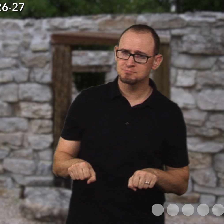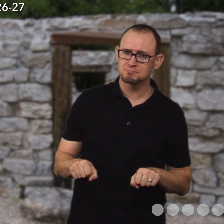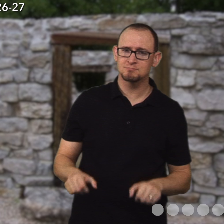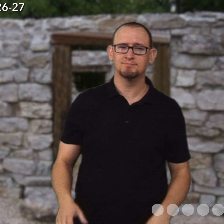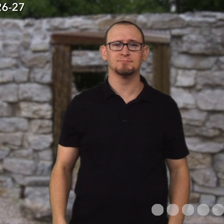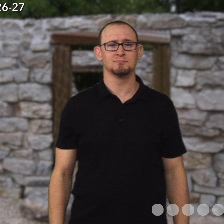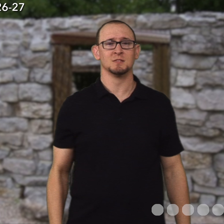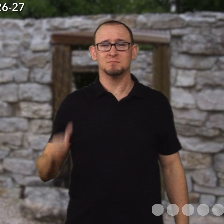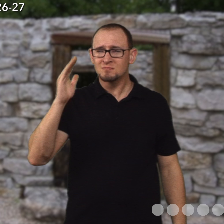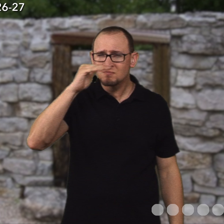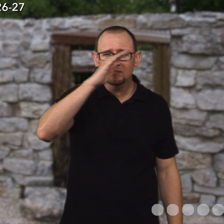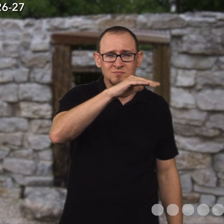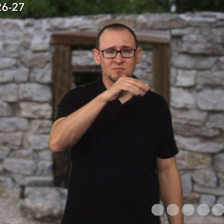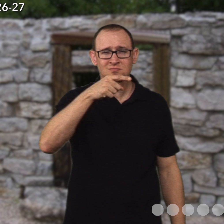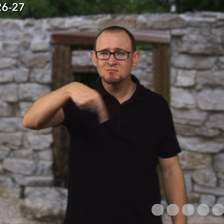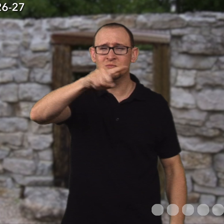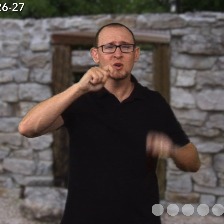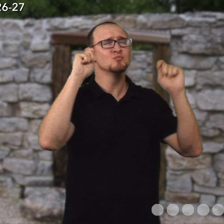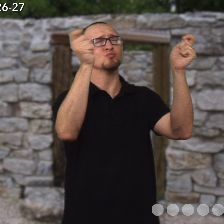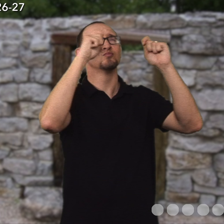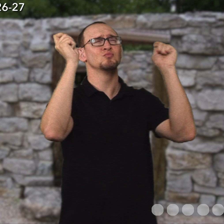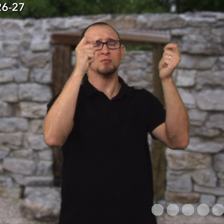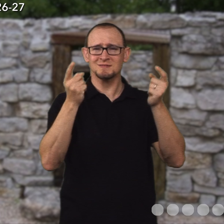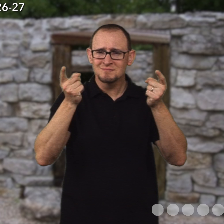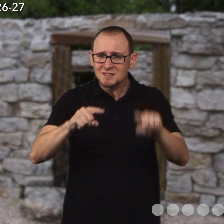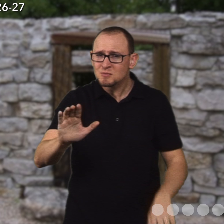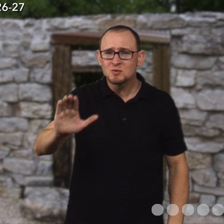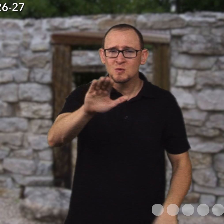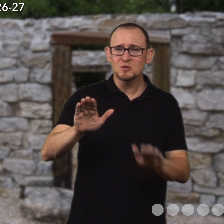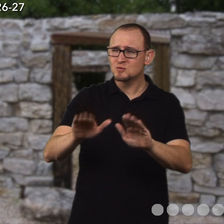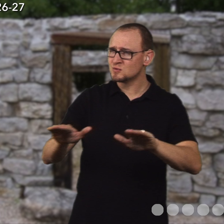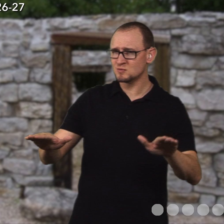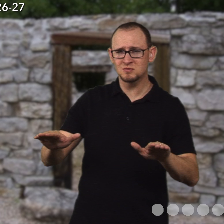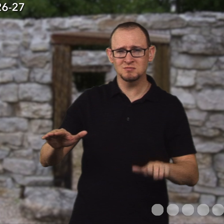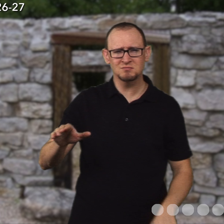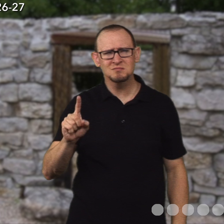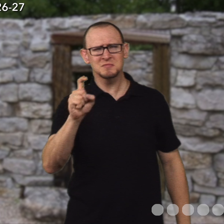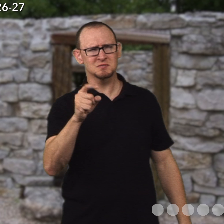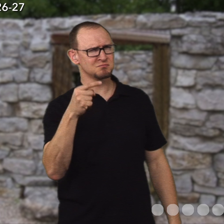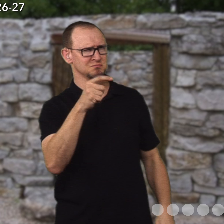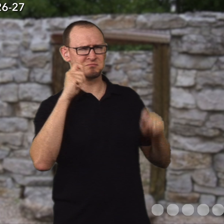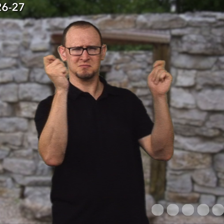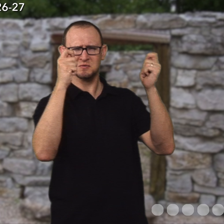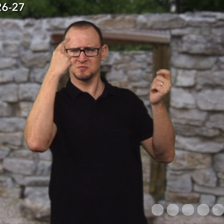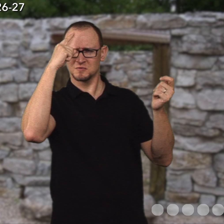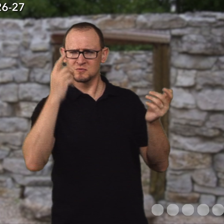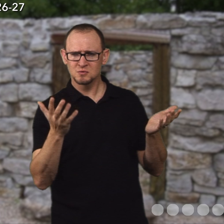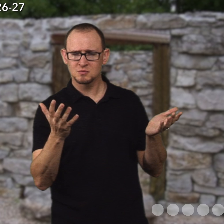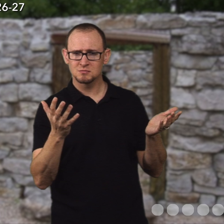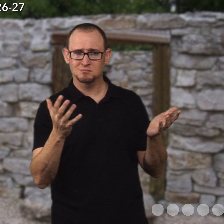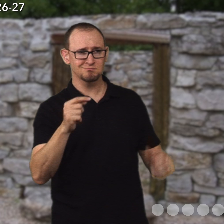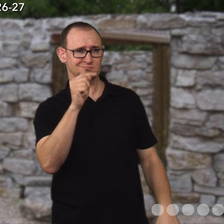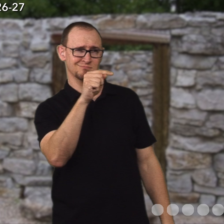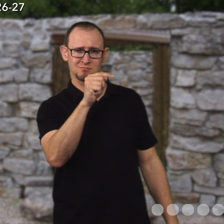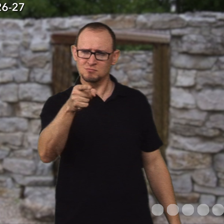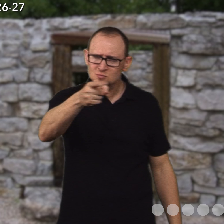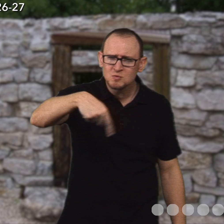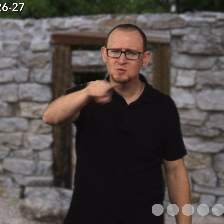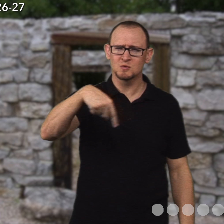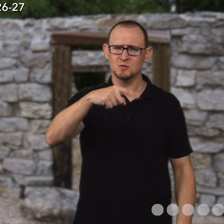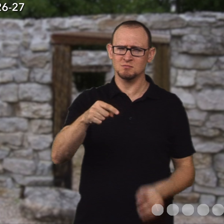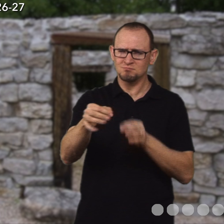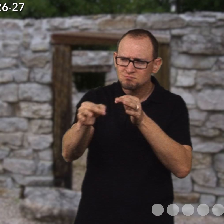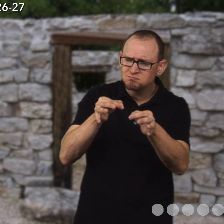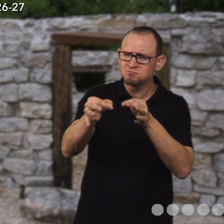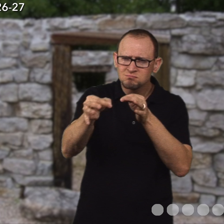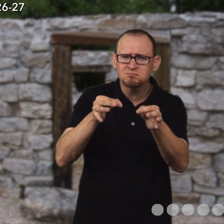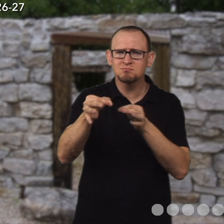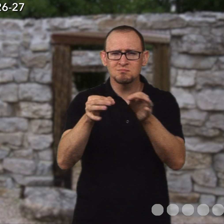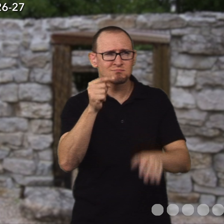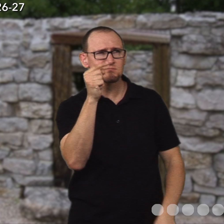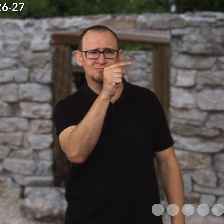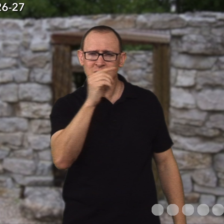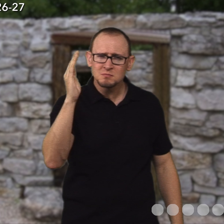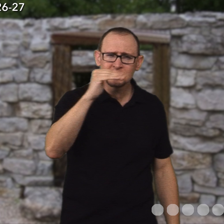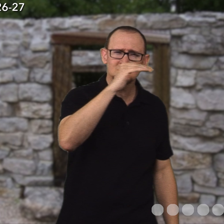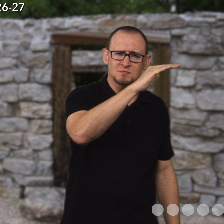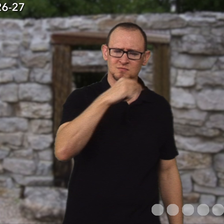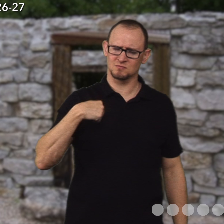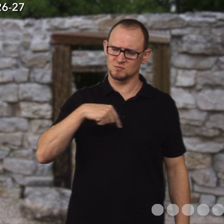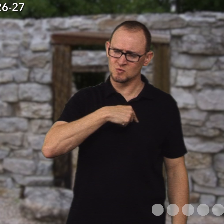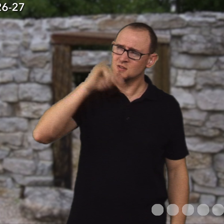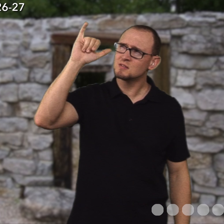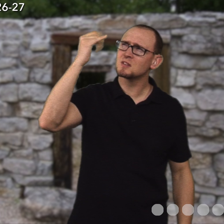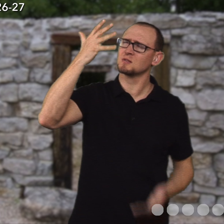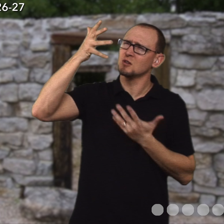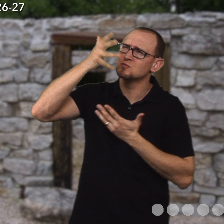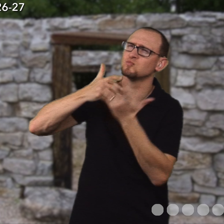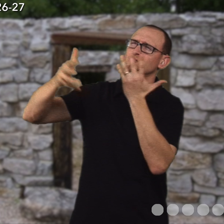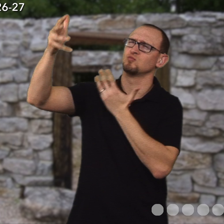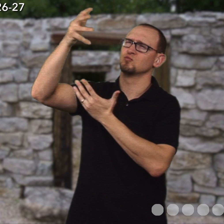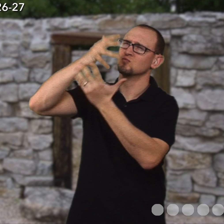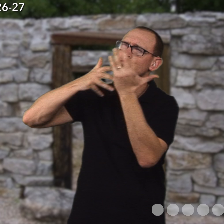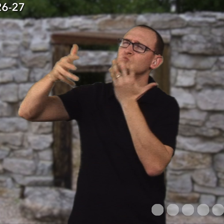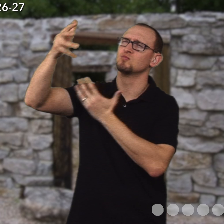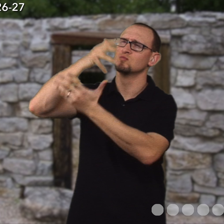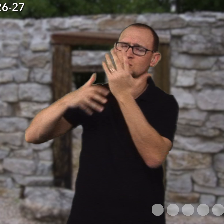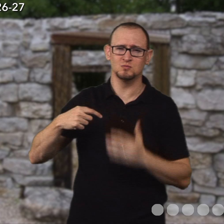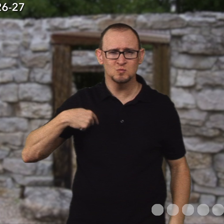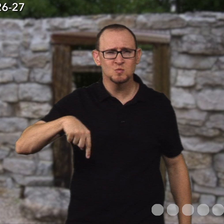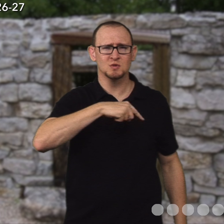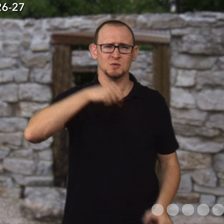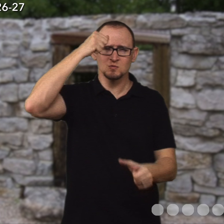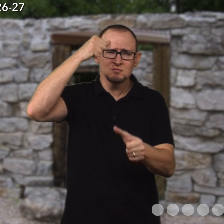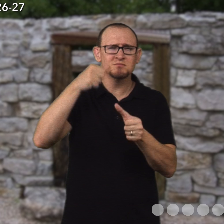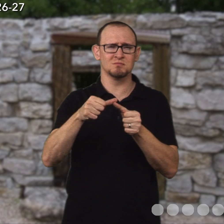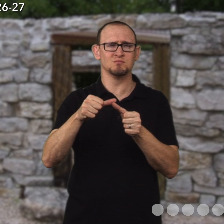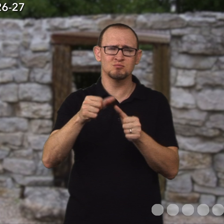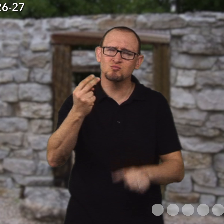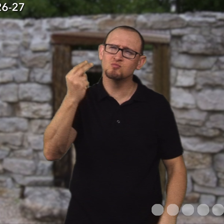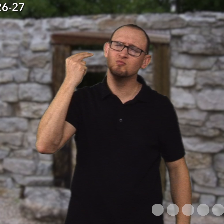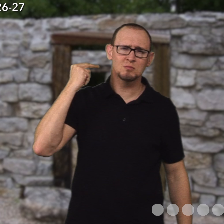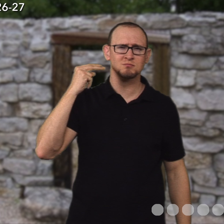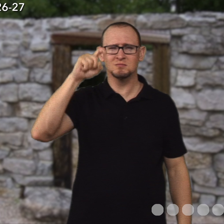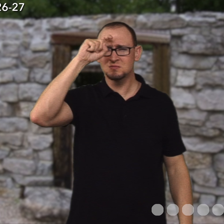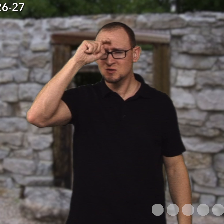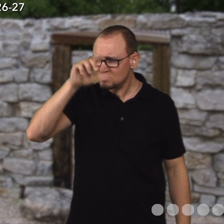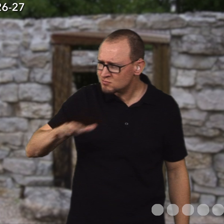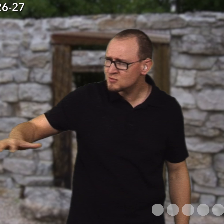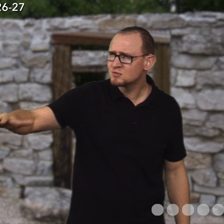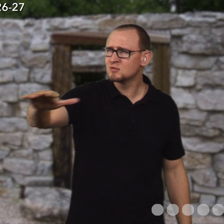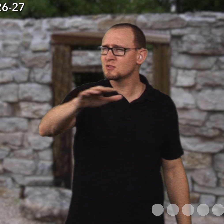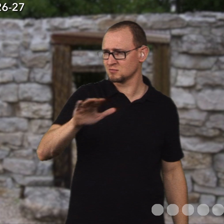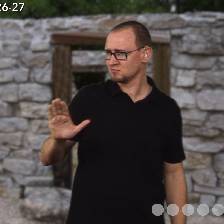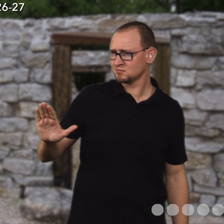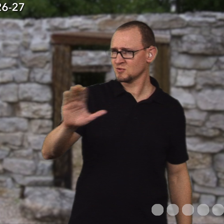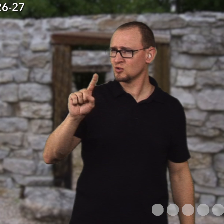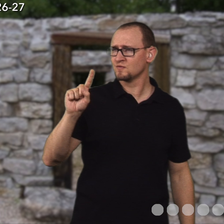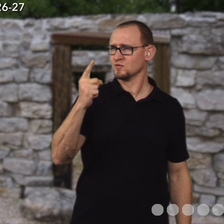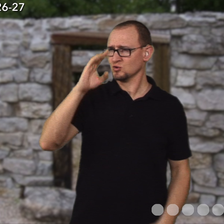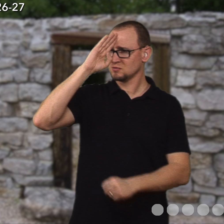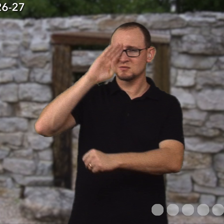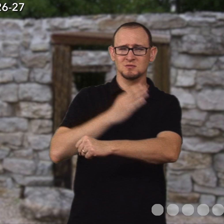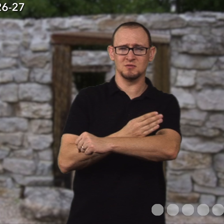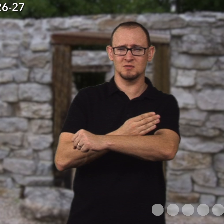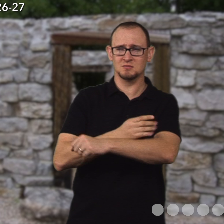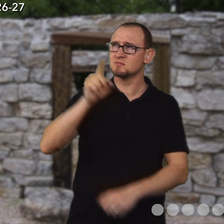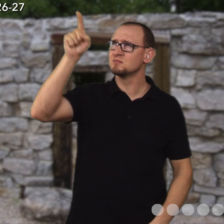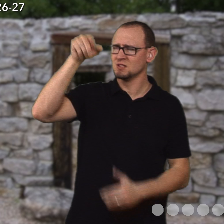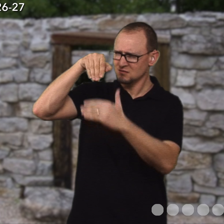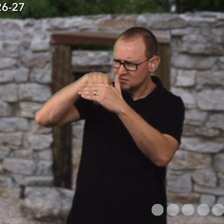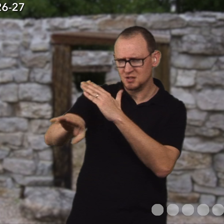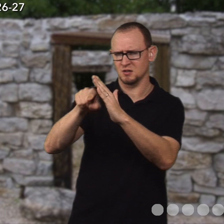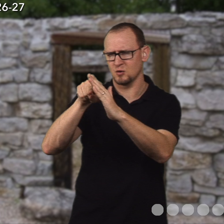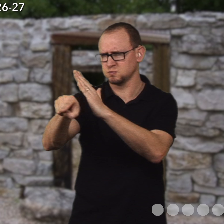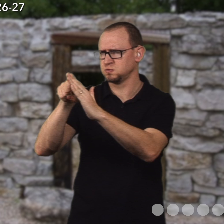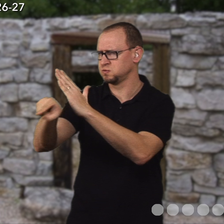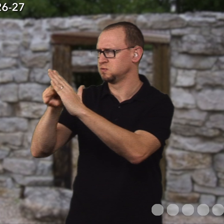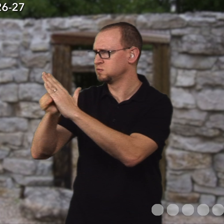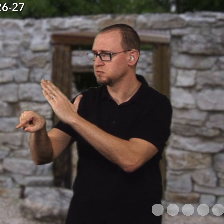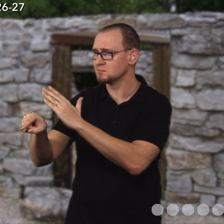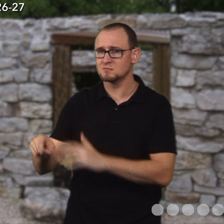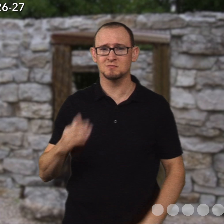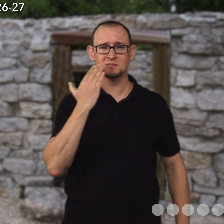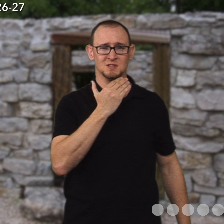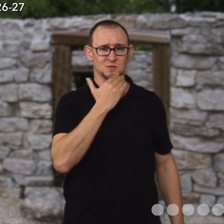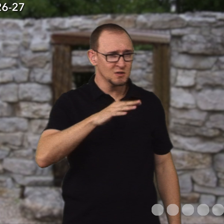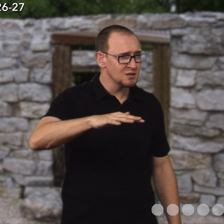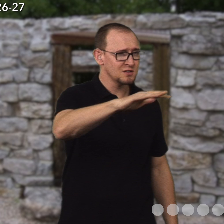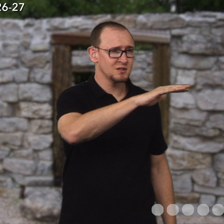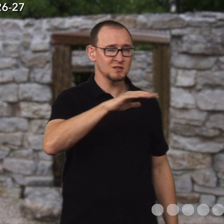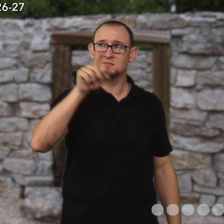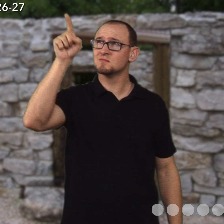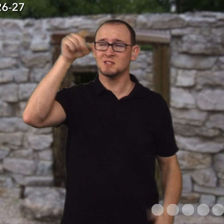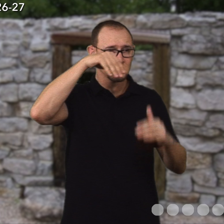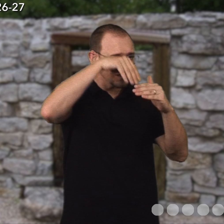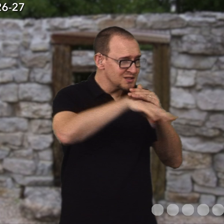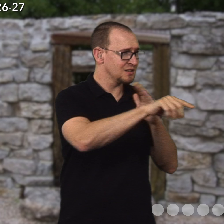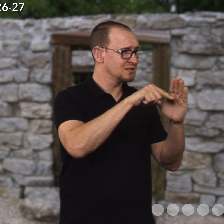You must not do any work on those days, except to prepare the meals—that is all you may do.